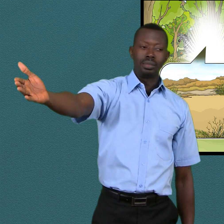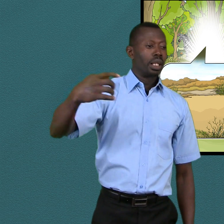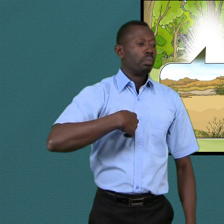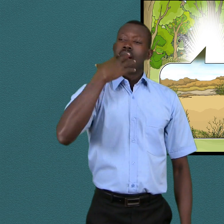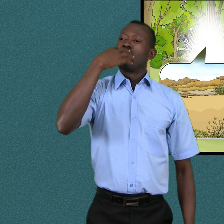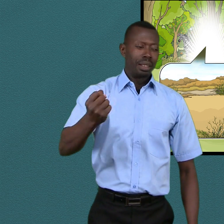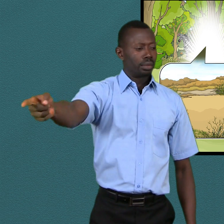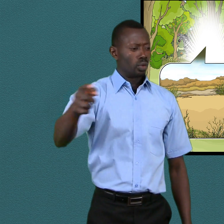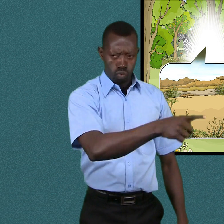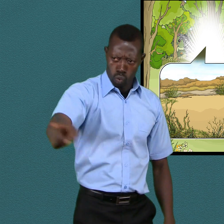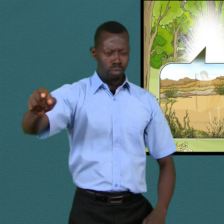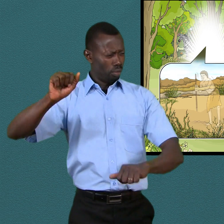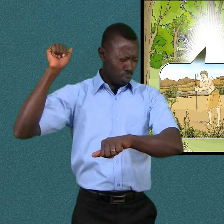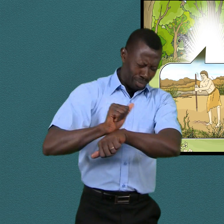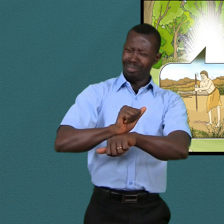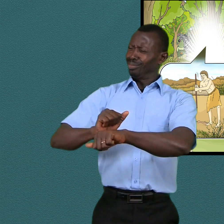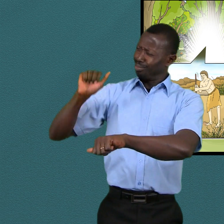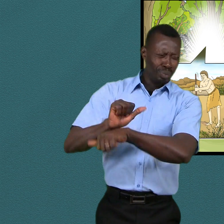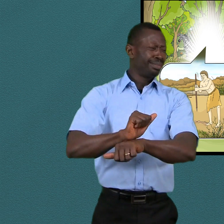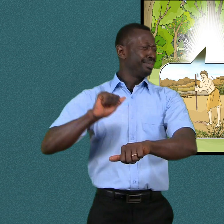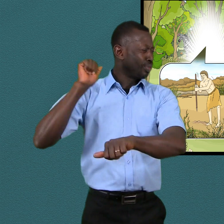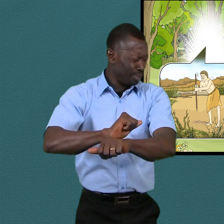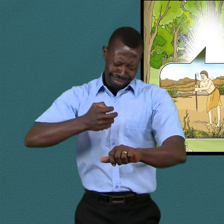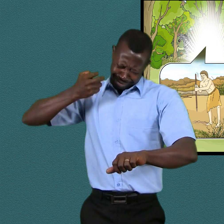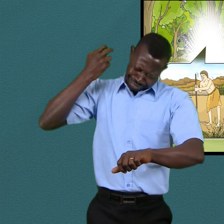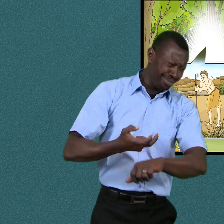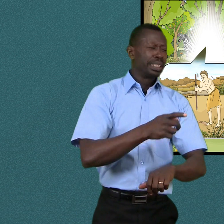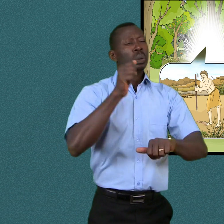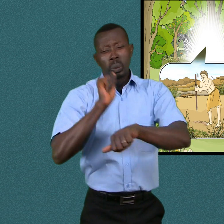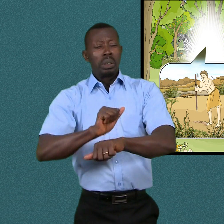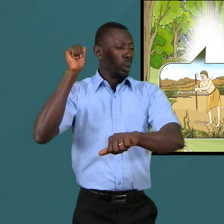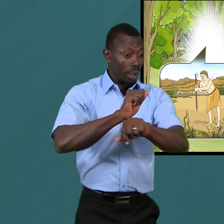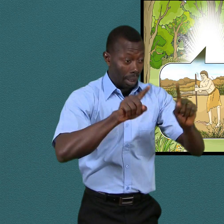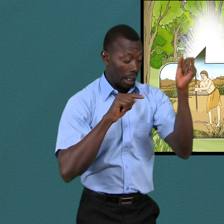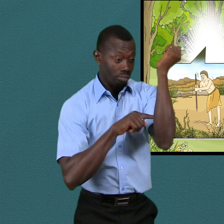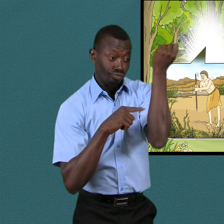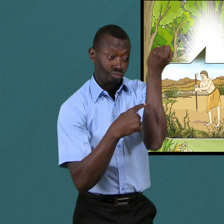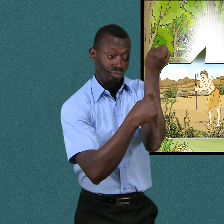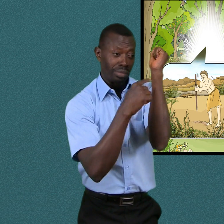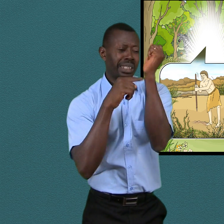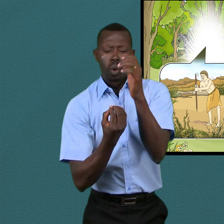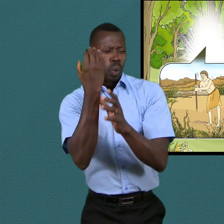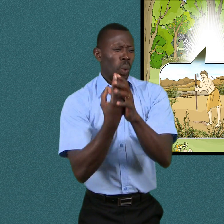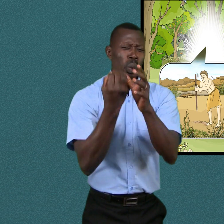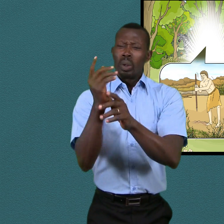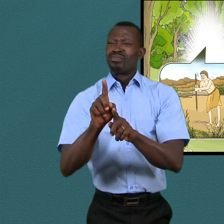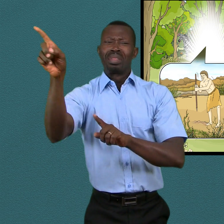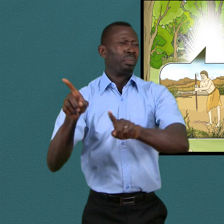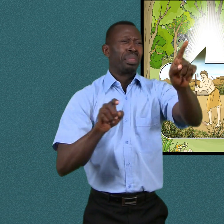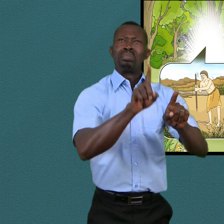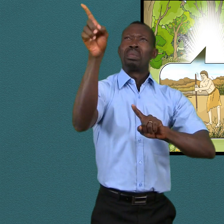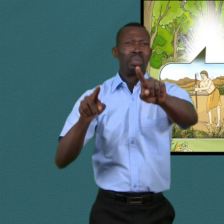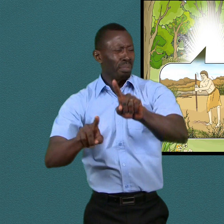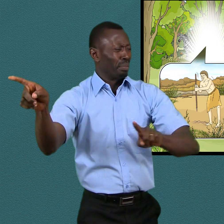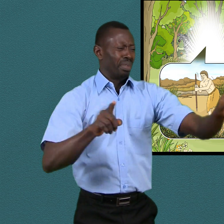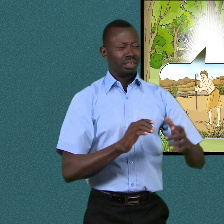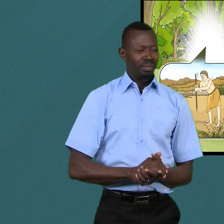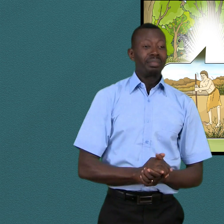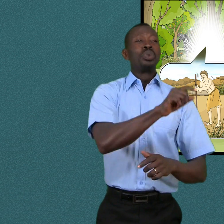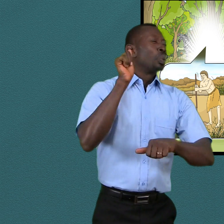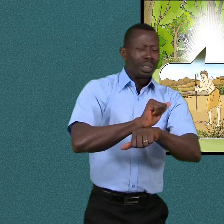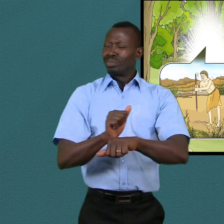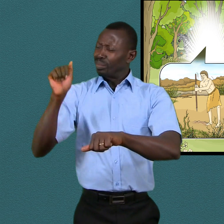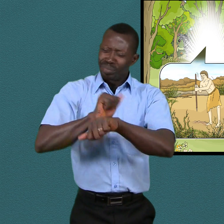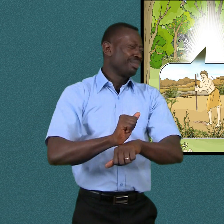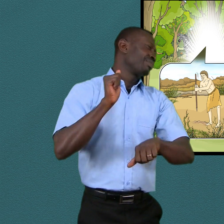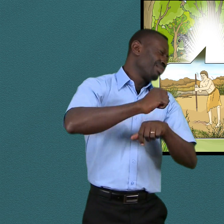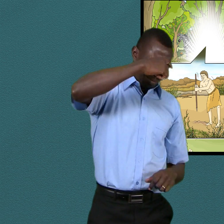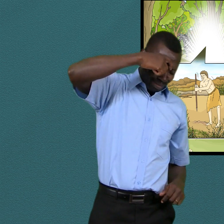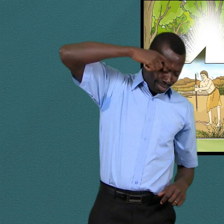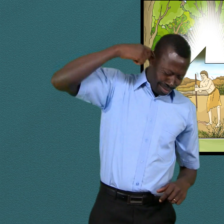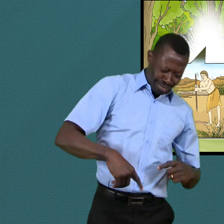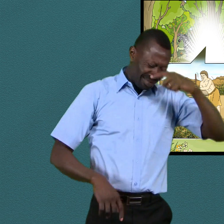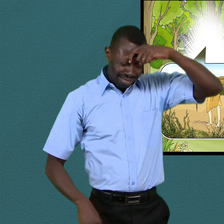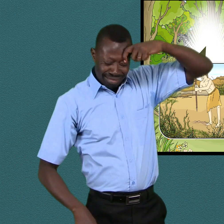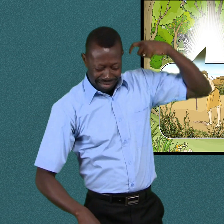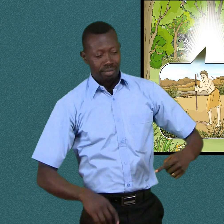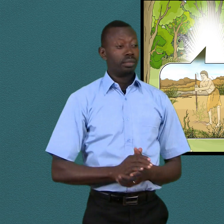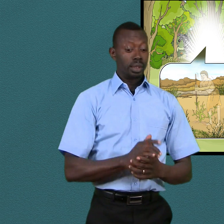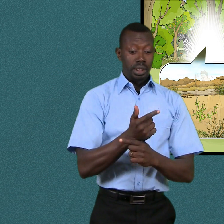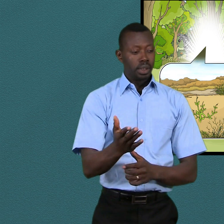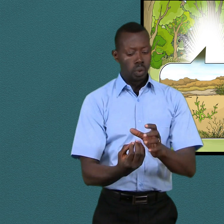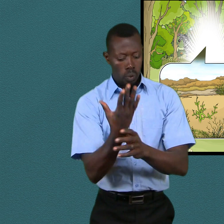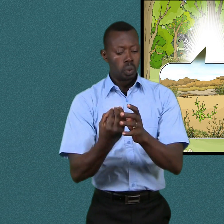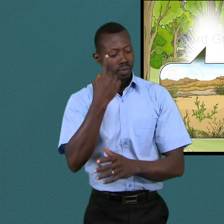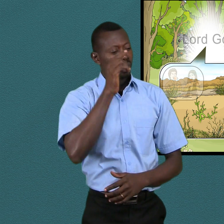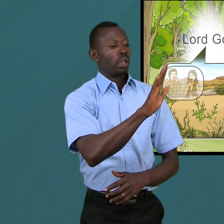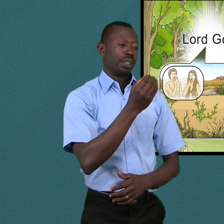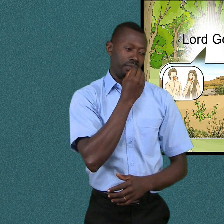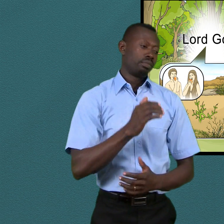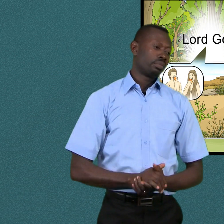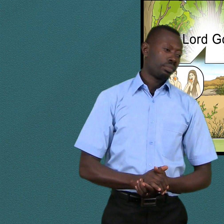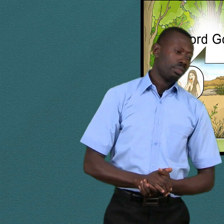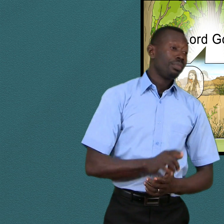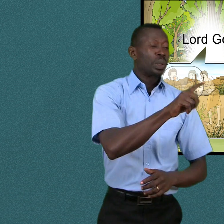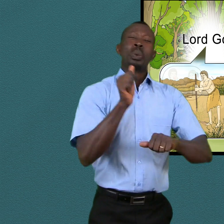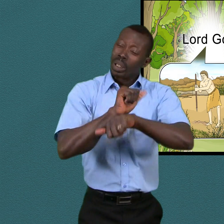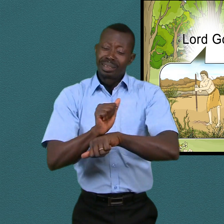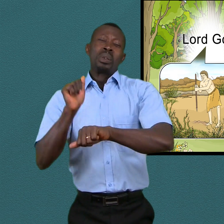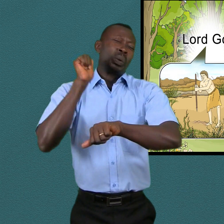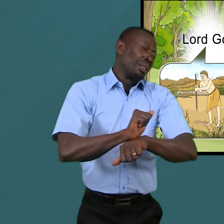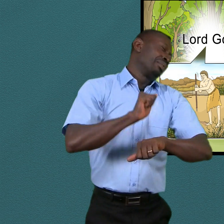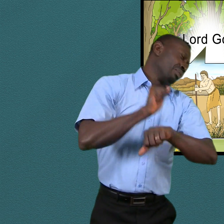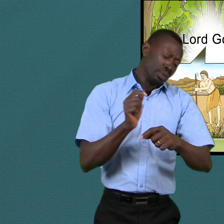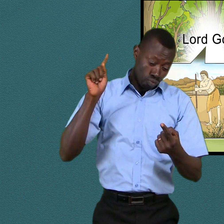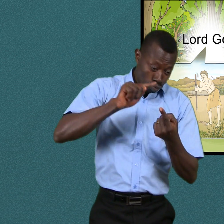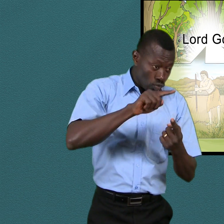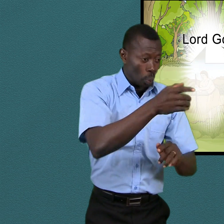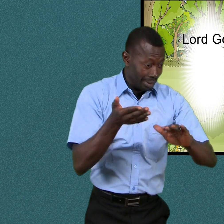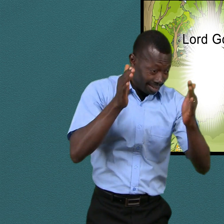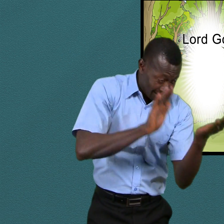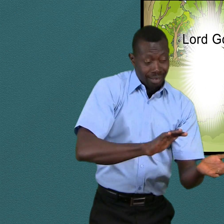through toil you will eat of it all the days of your life. Both thorns and thistles it will yield for you, and you will eat the plants of the field.